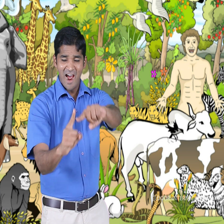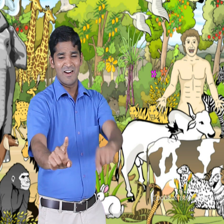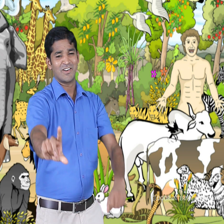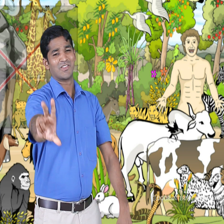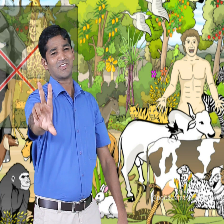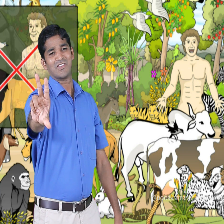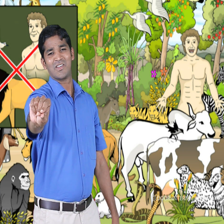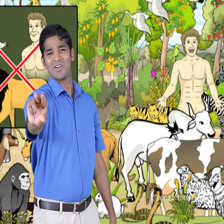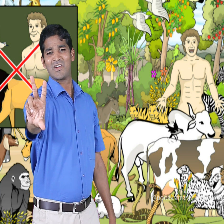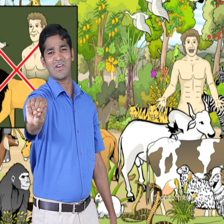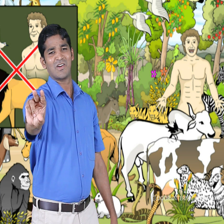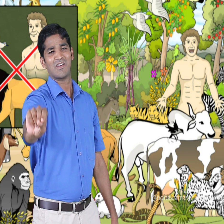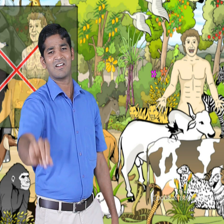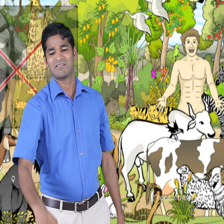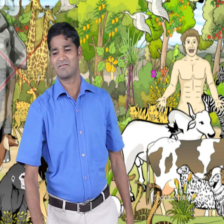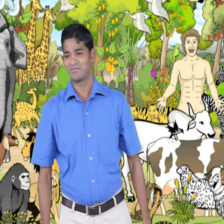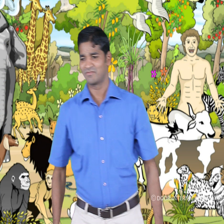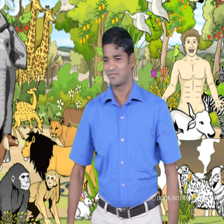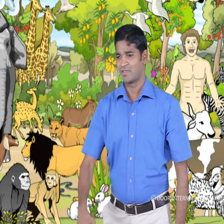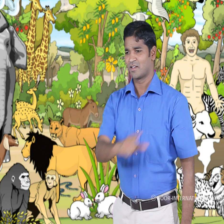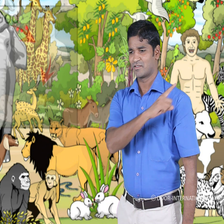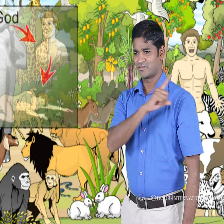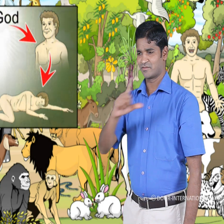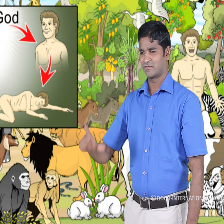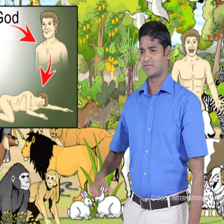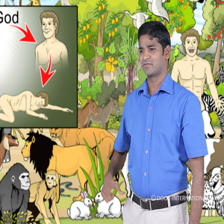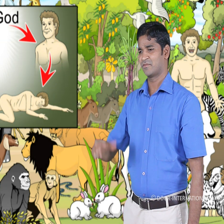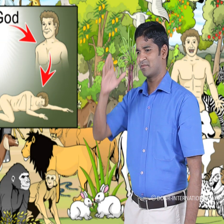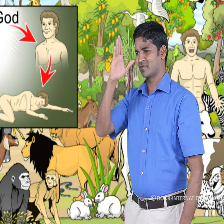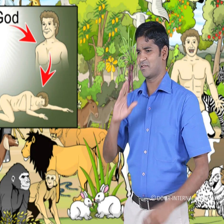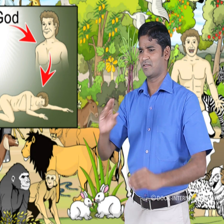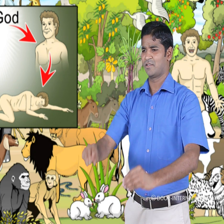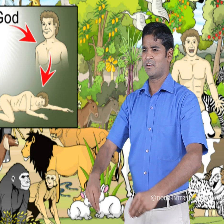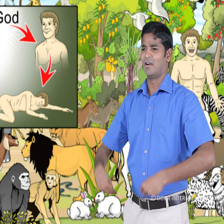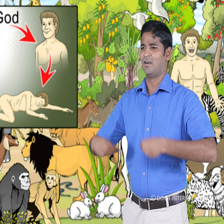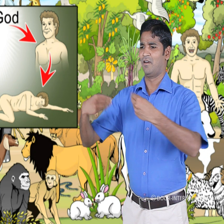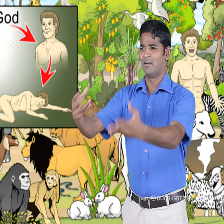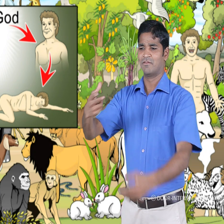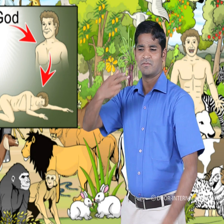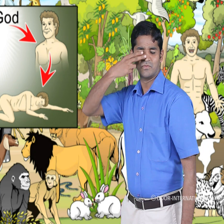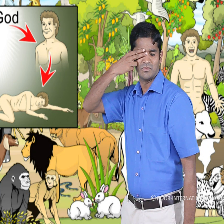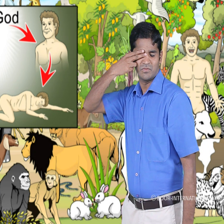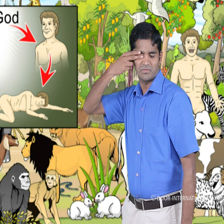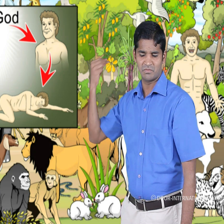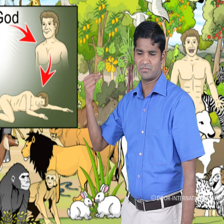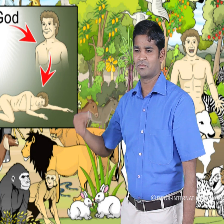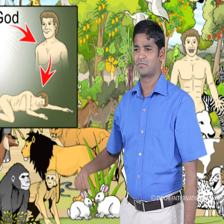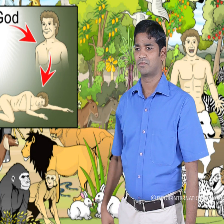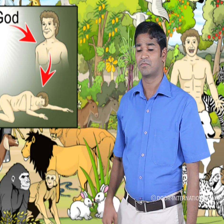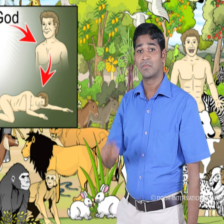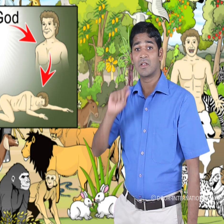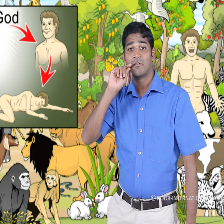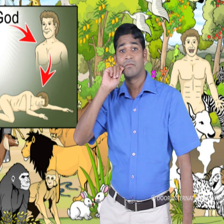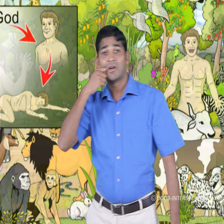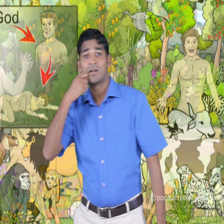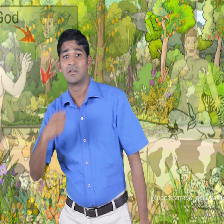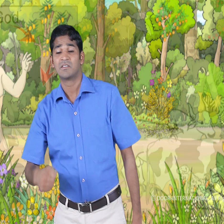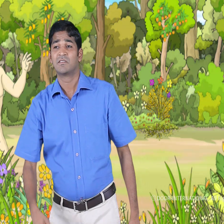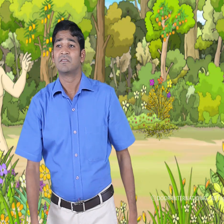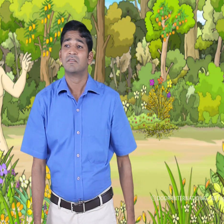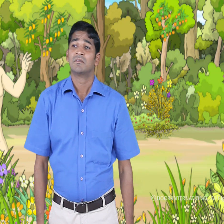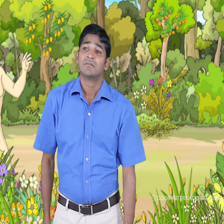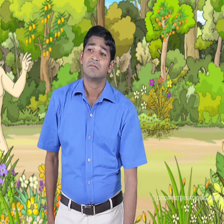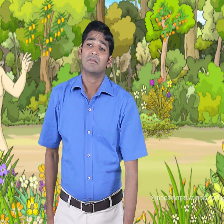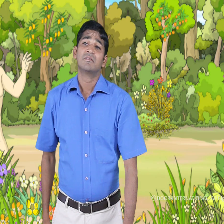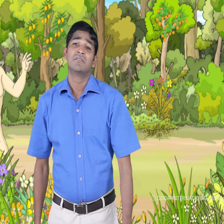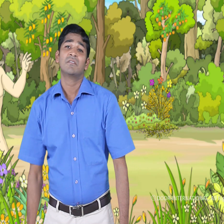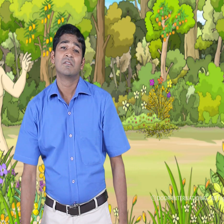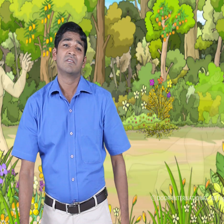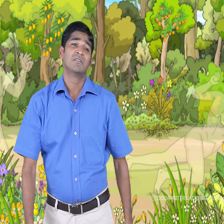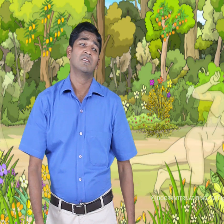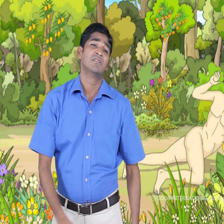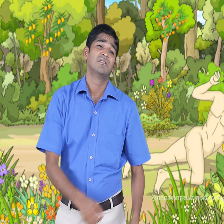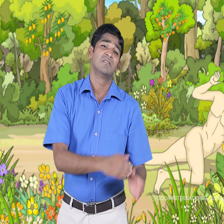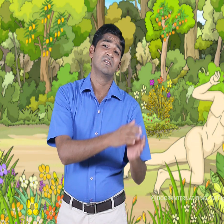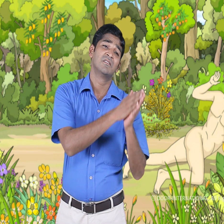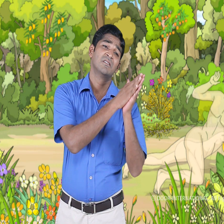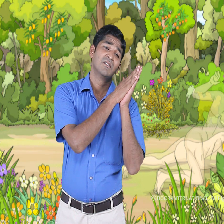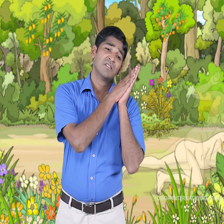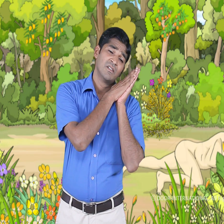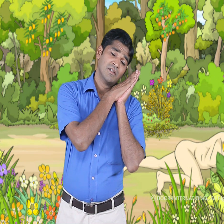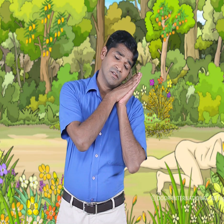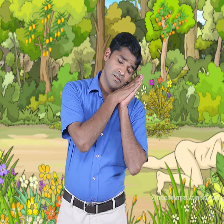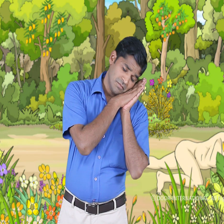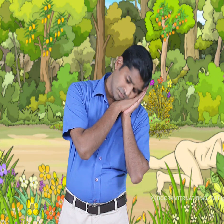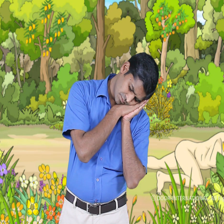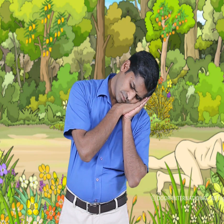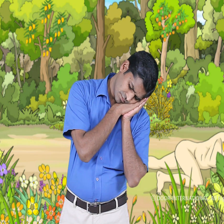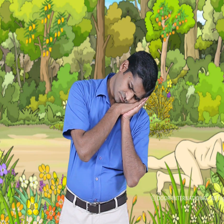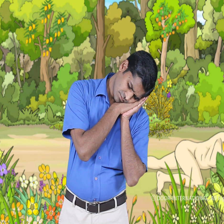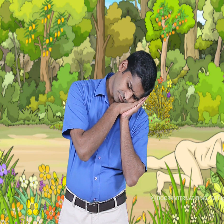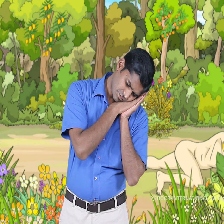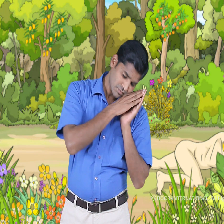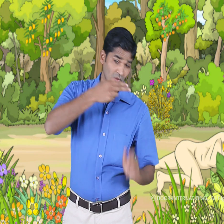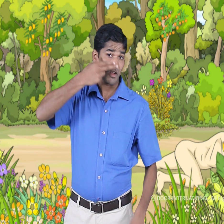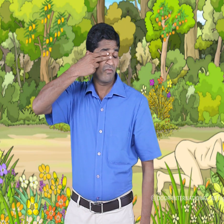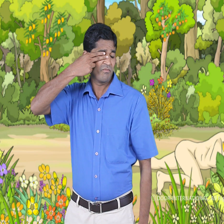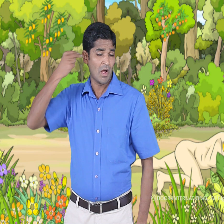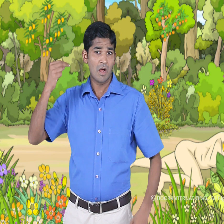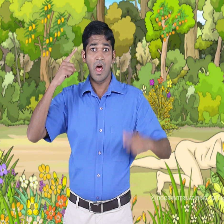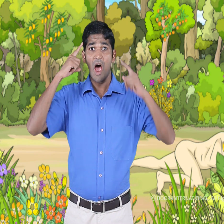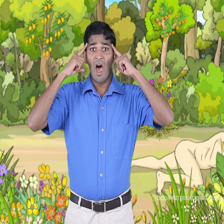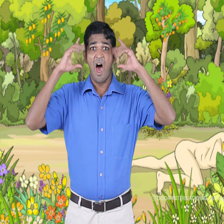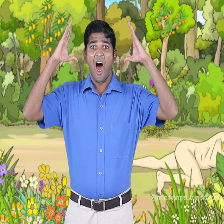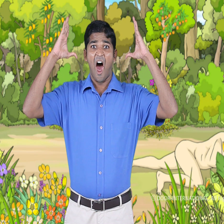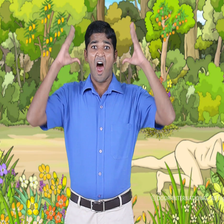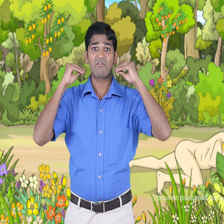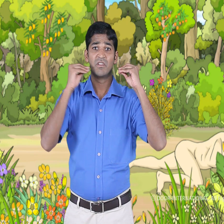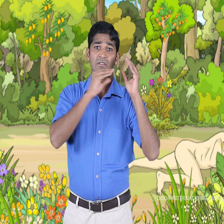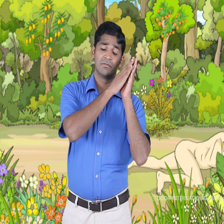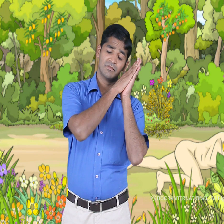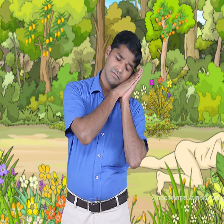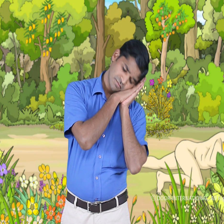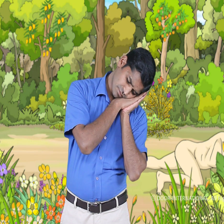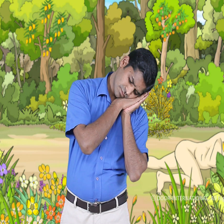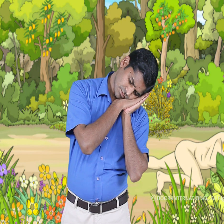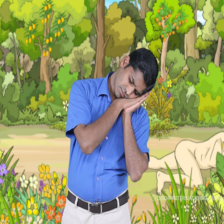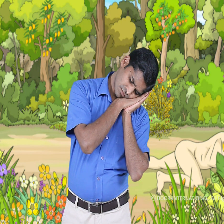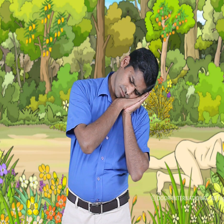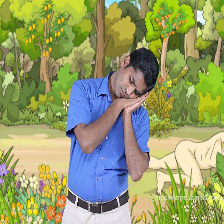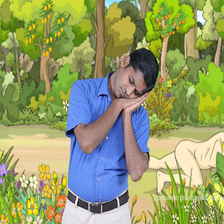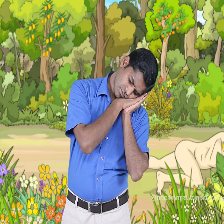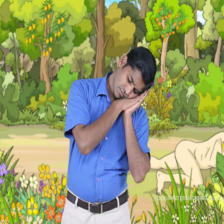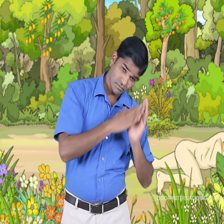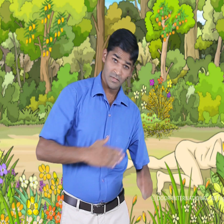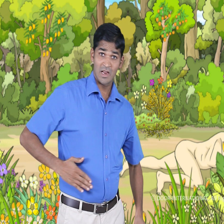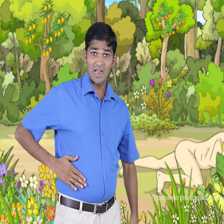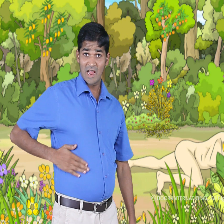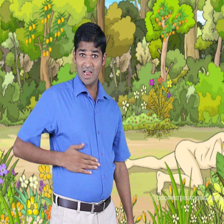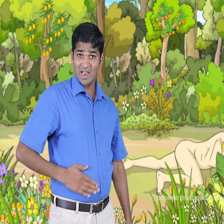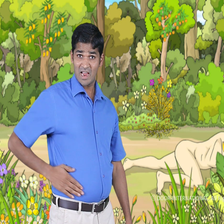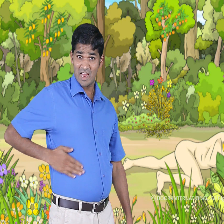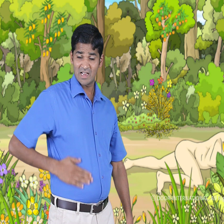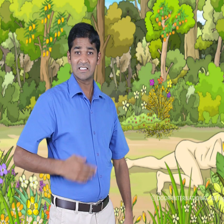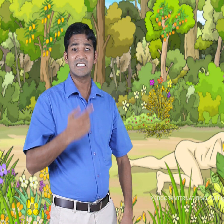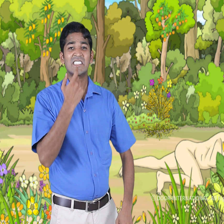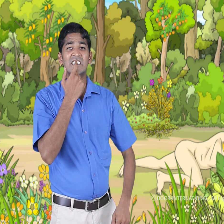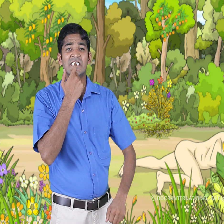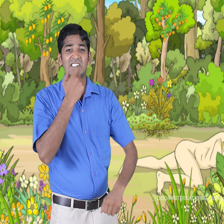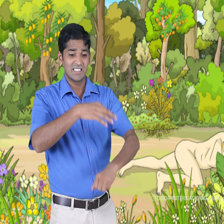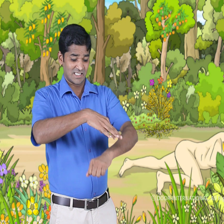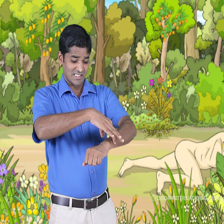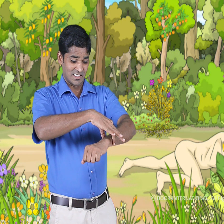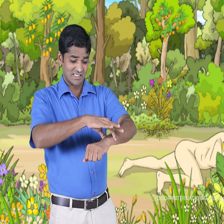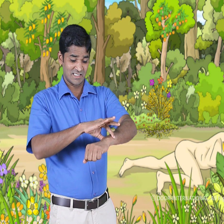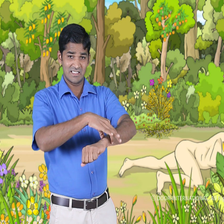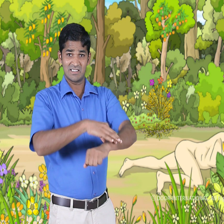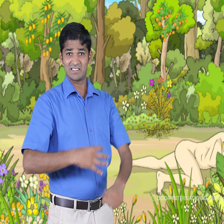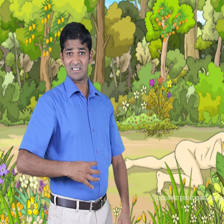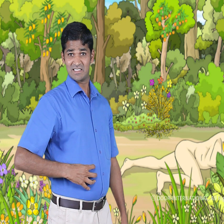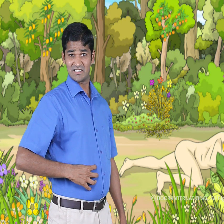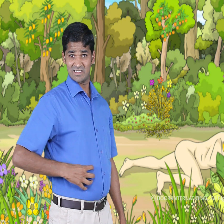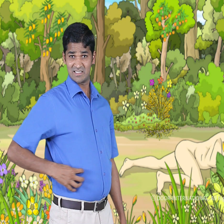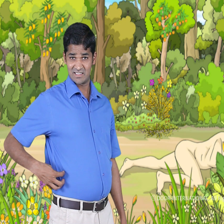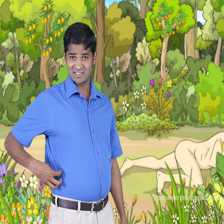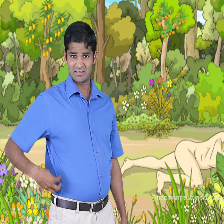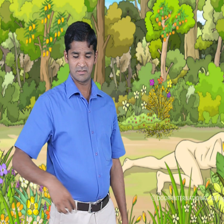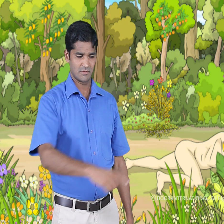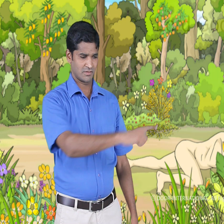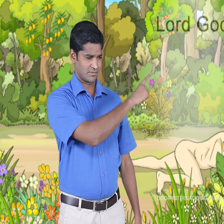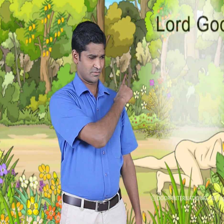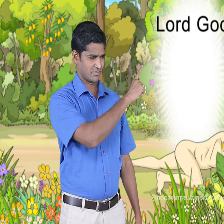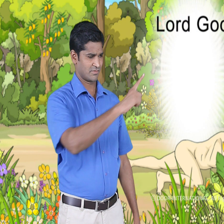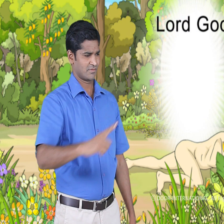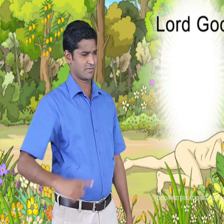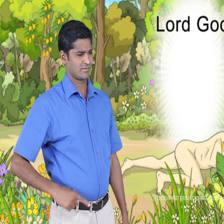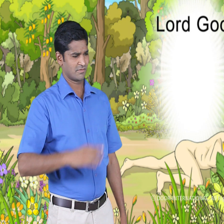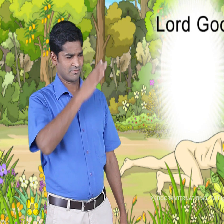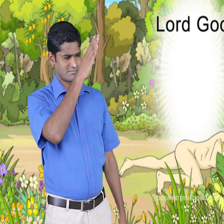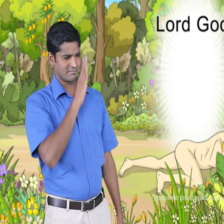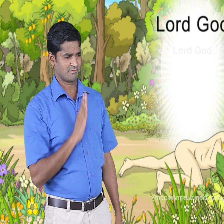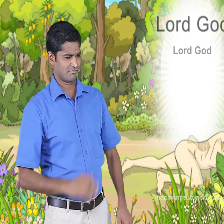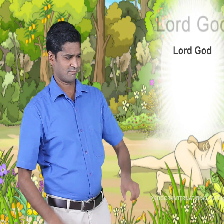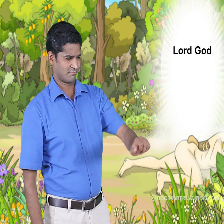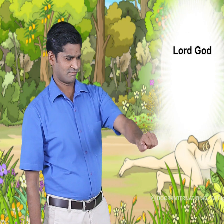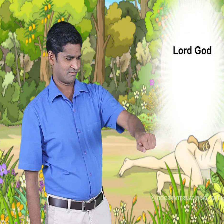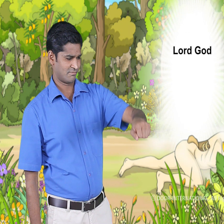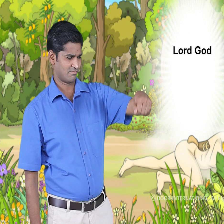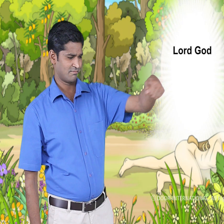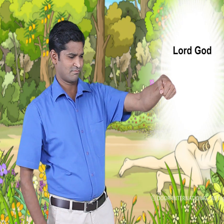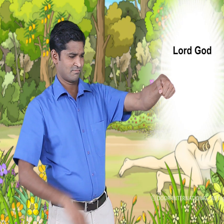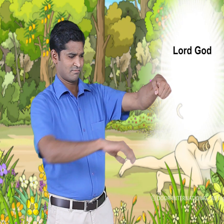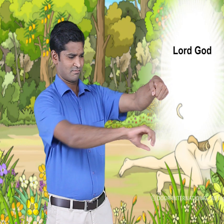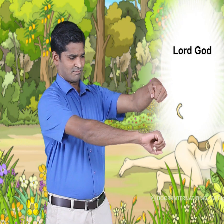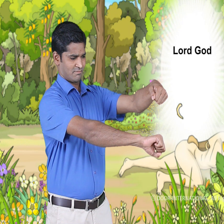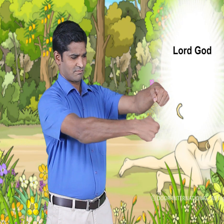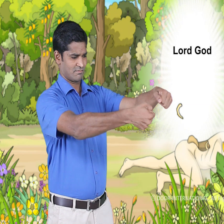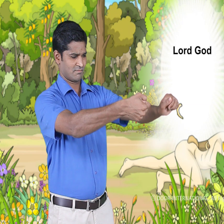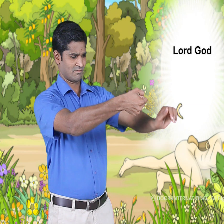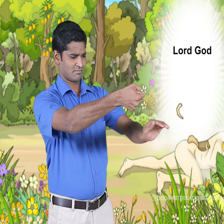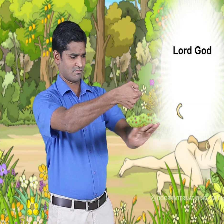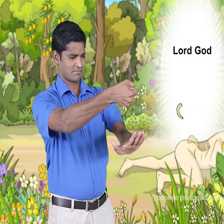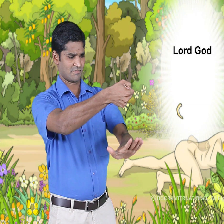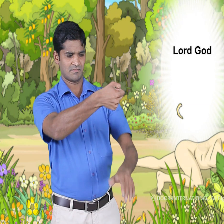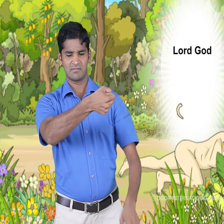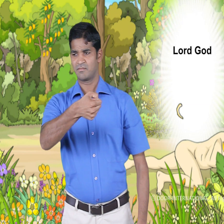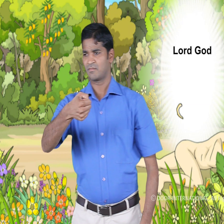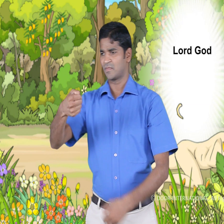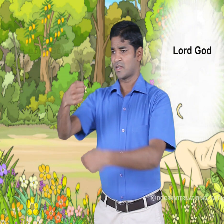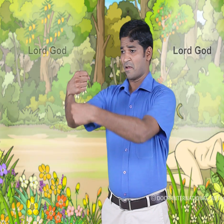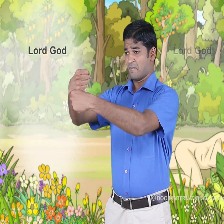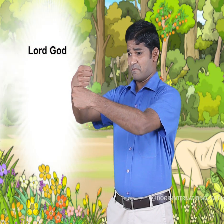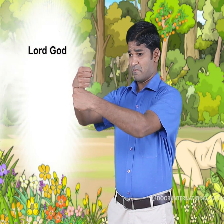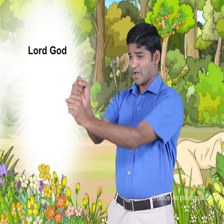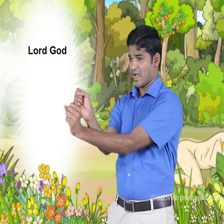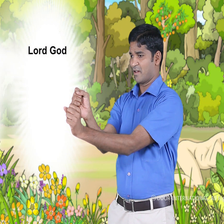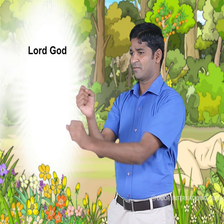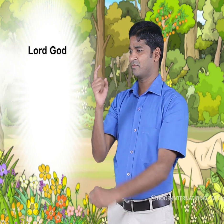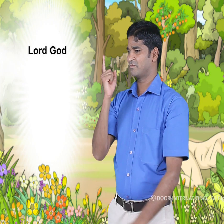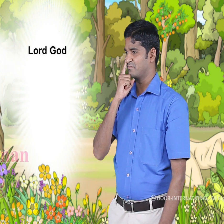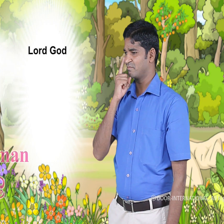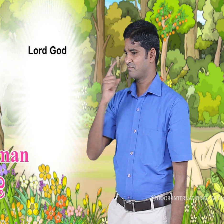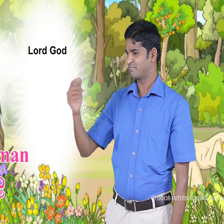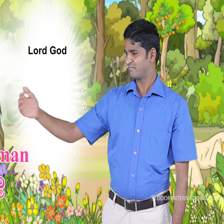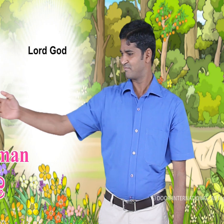So the LORD God caused the man to fall into a deep sleep, and while he slept, He took one of the man’s ribs and closed up the area with flesh.